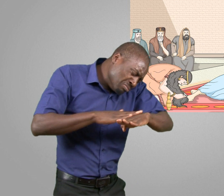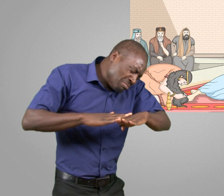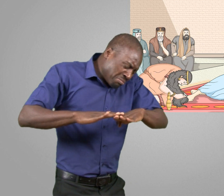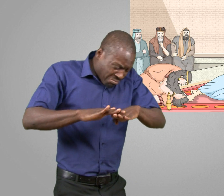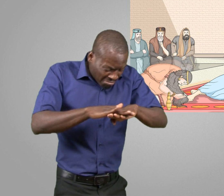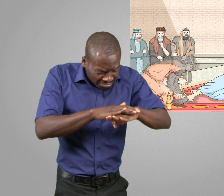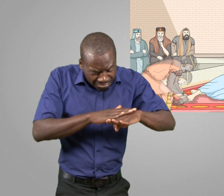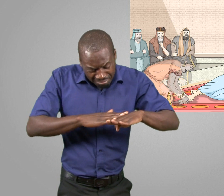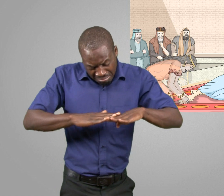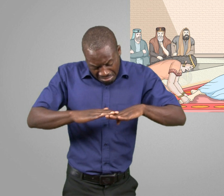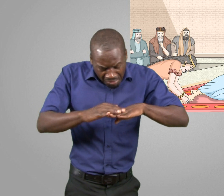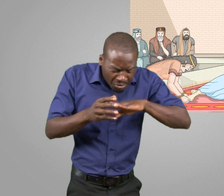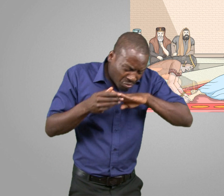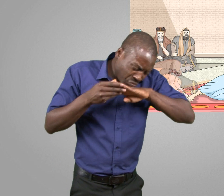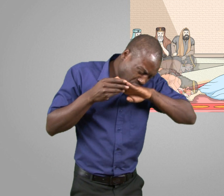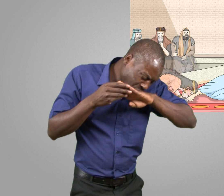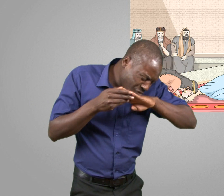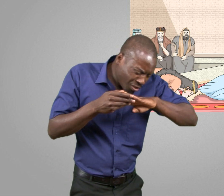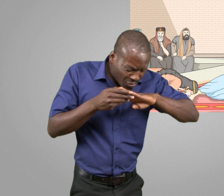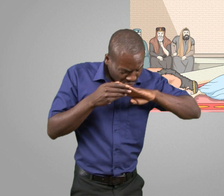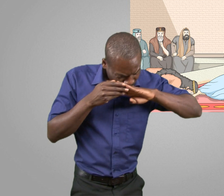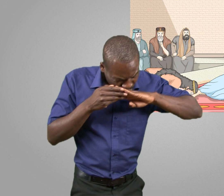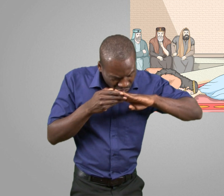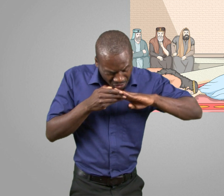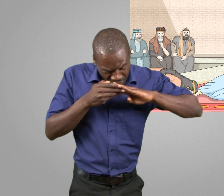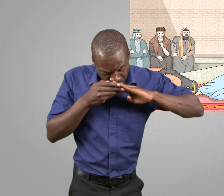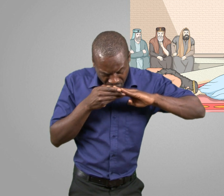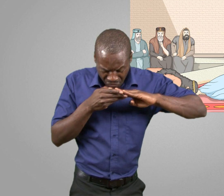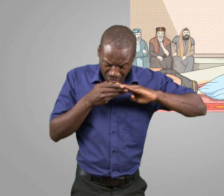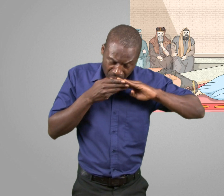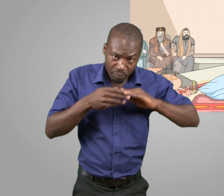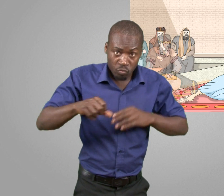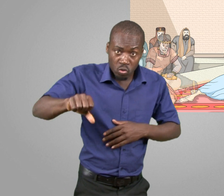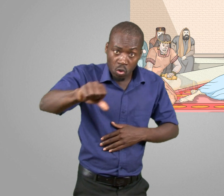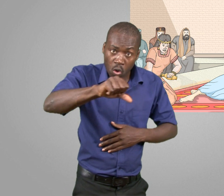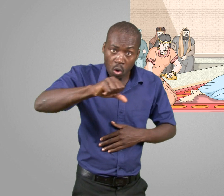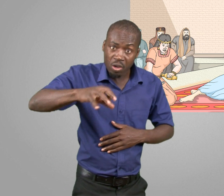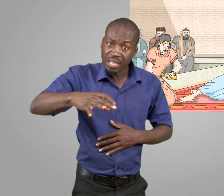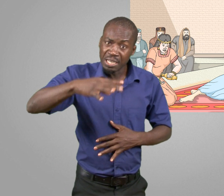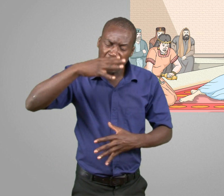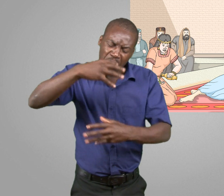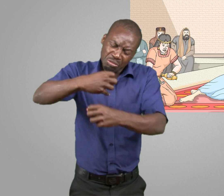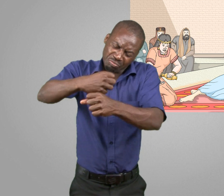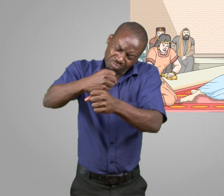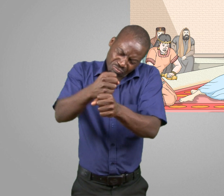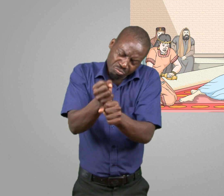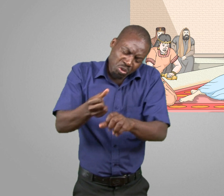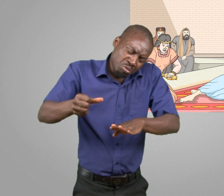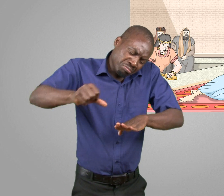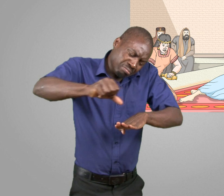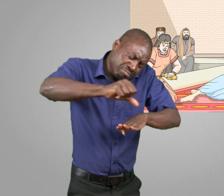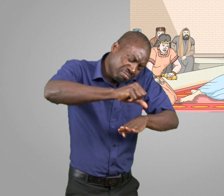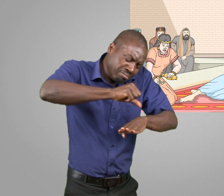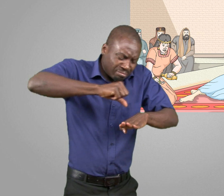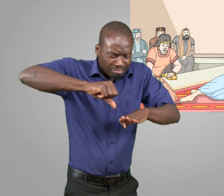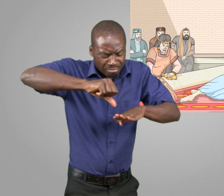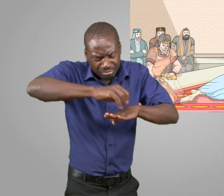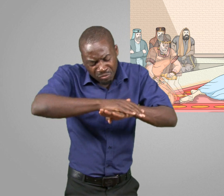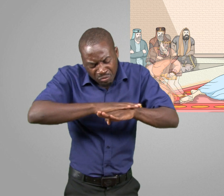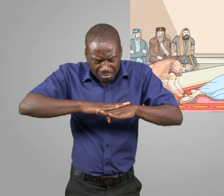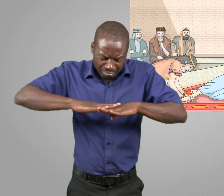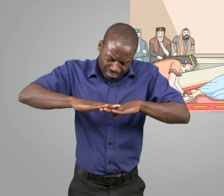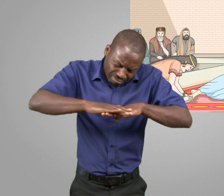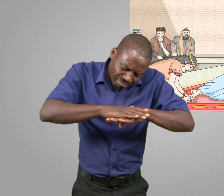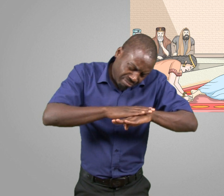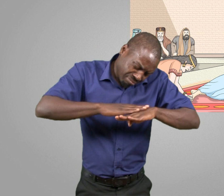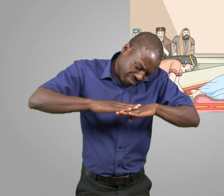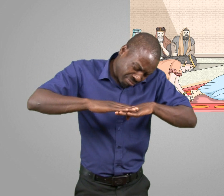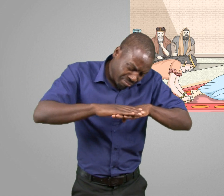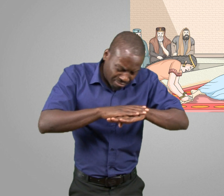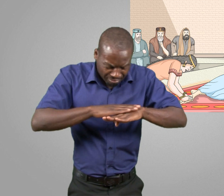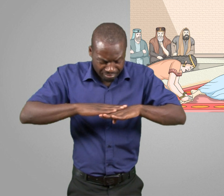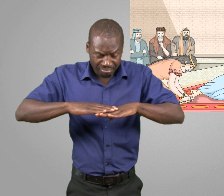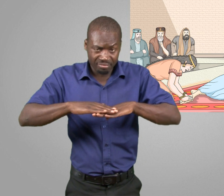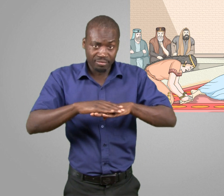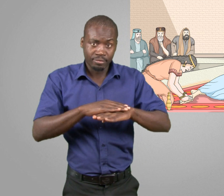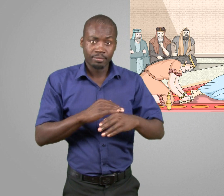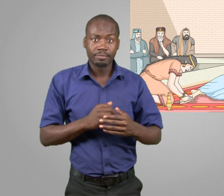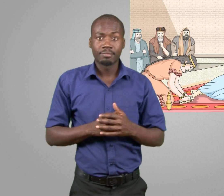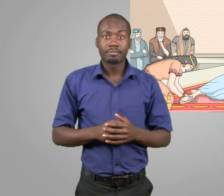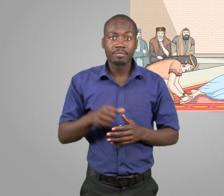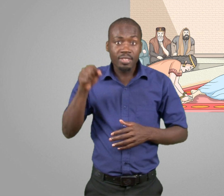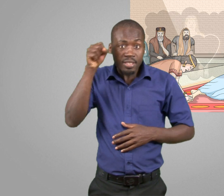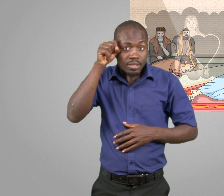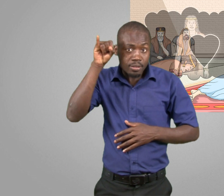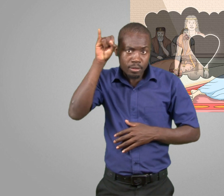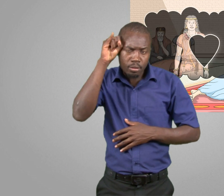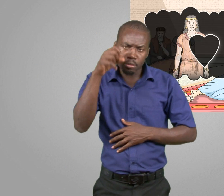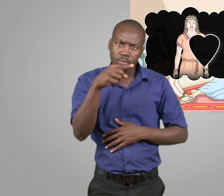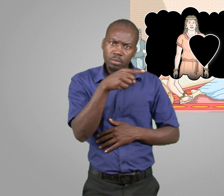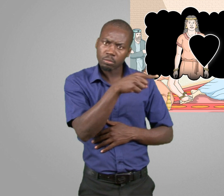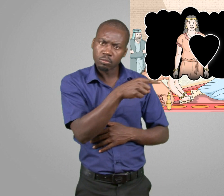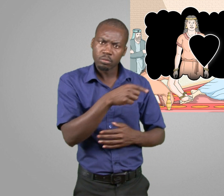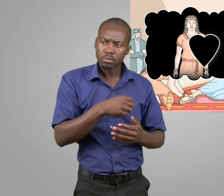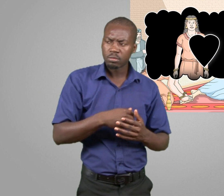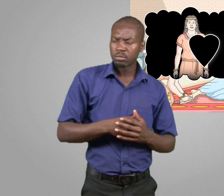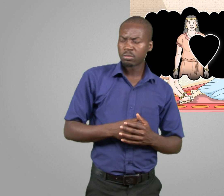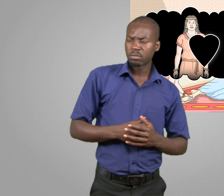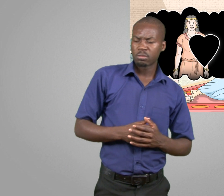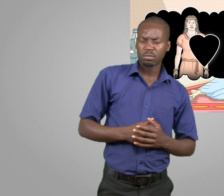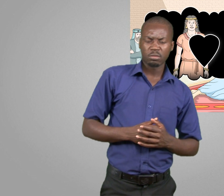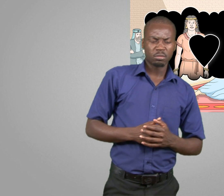Then she kissed His feet and anointed them with the perfume.